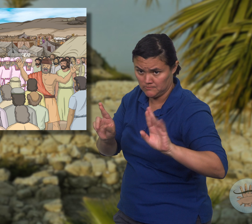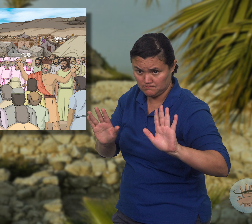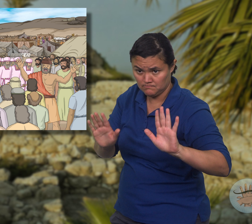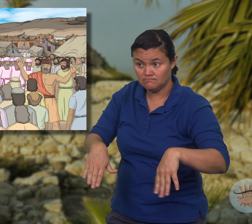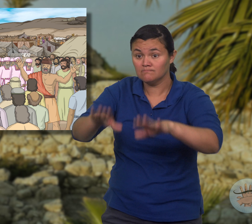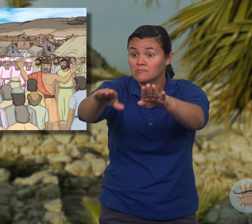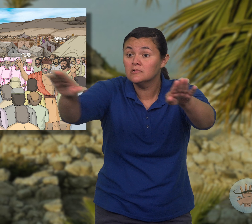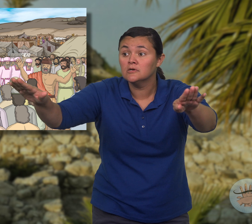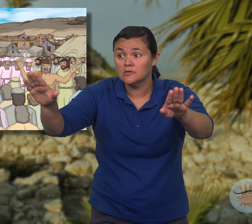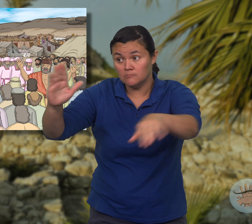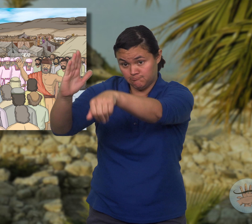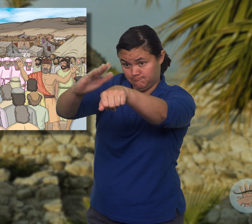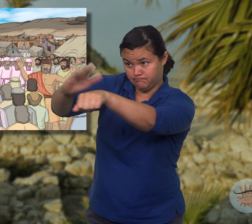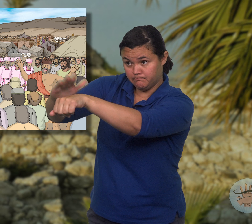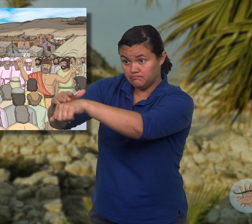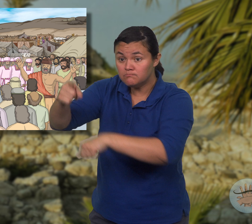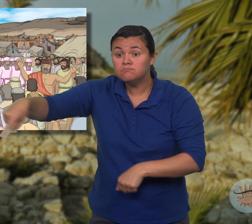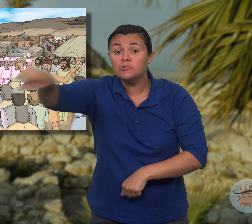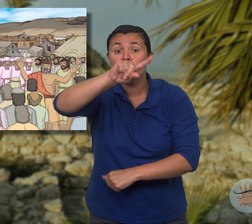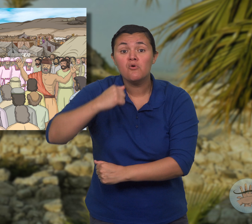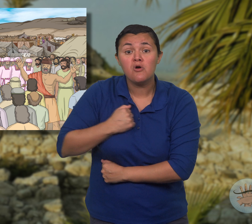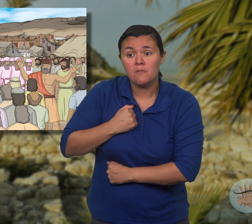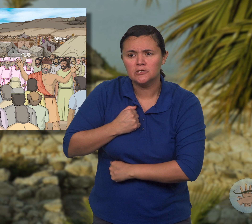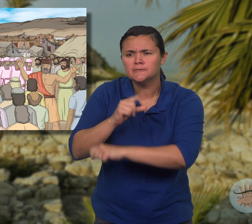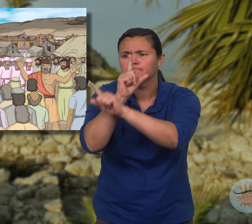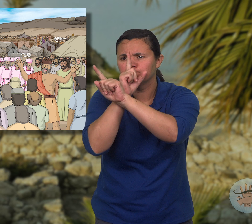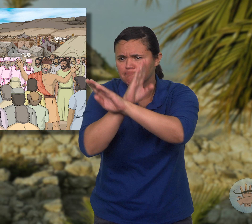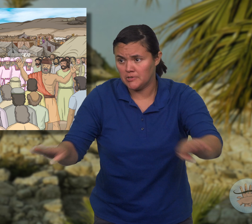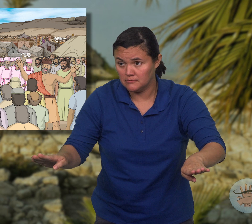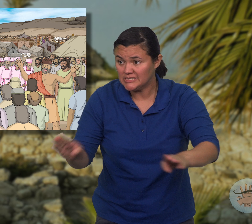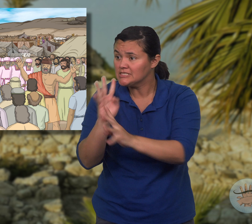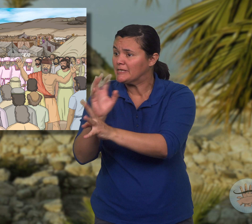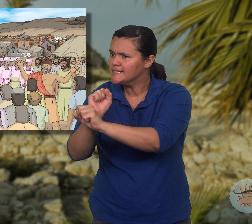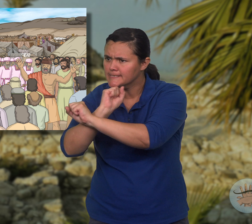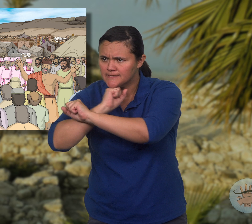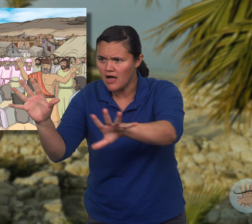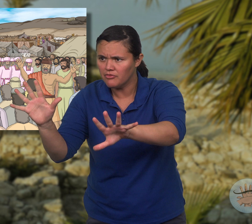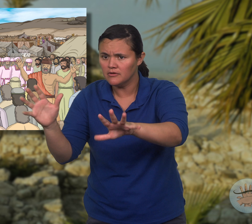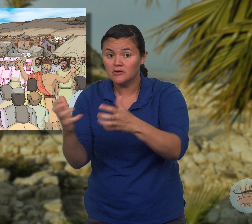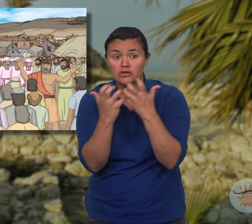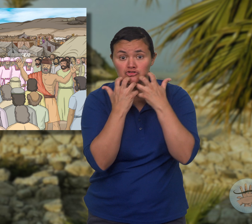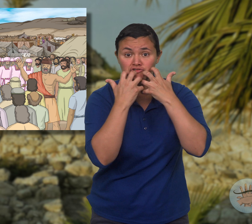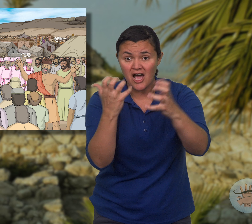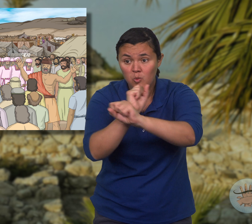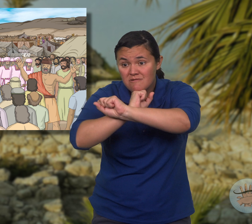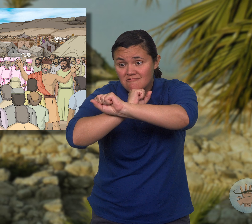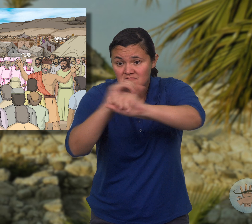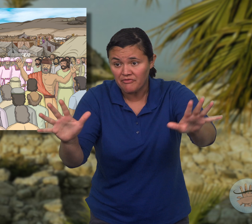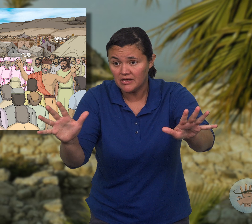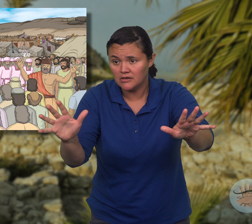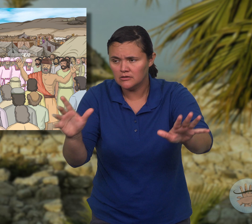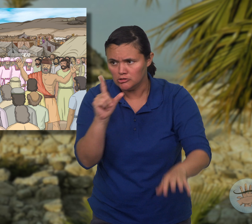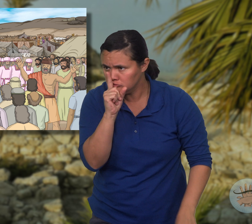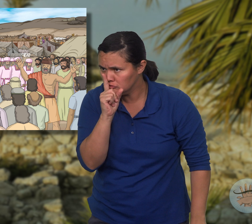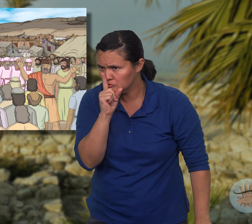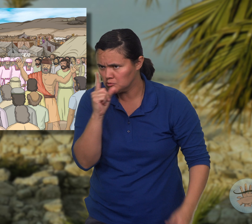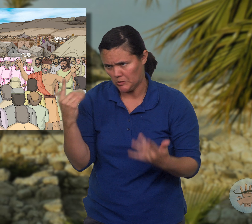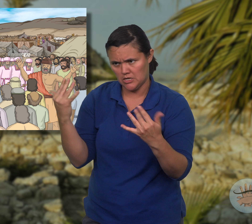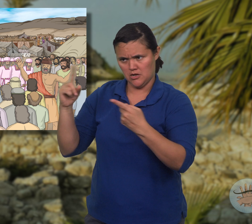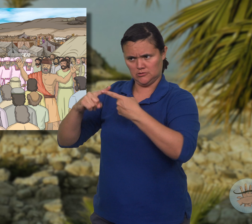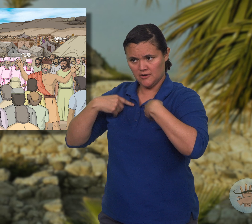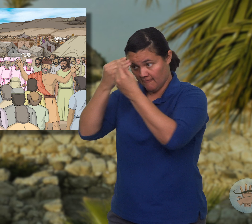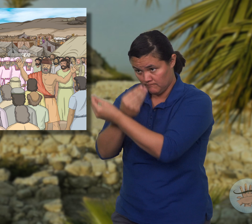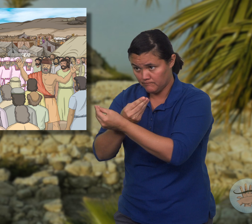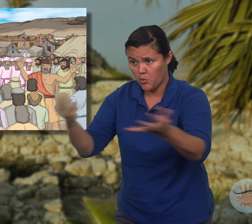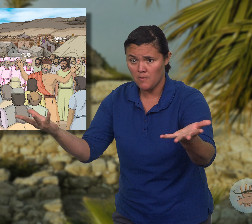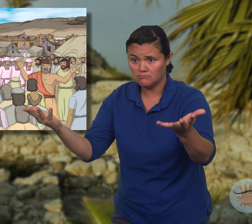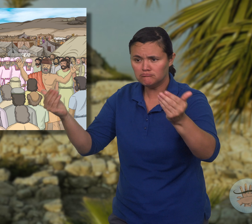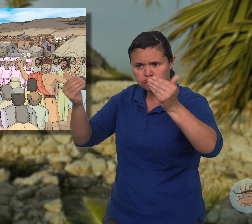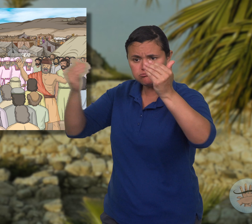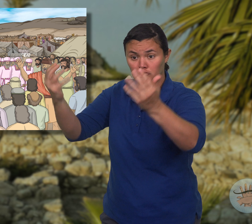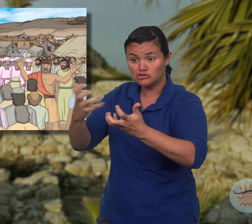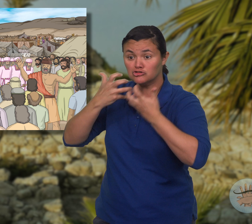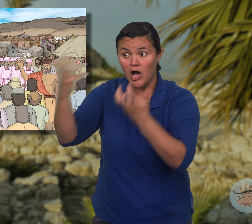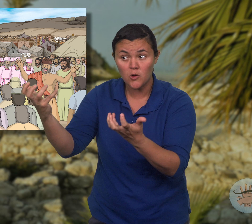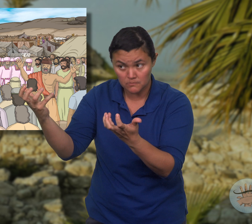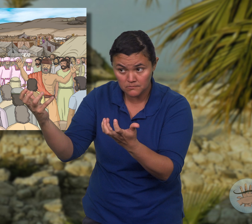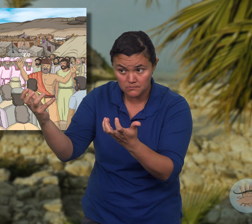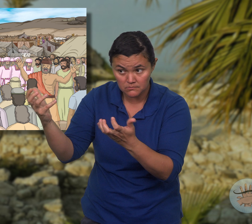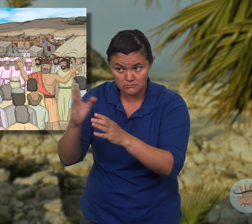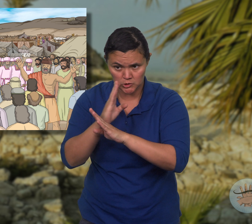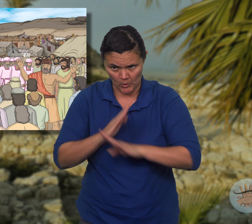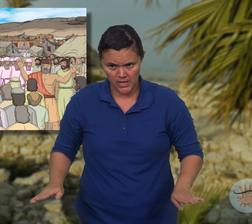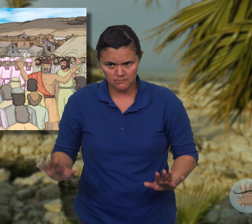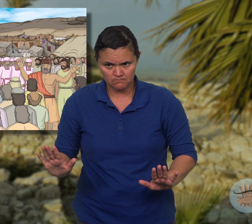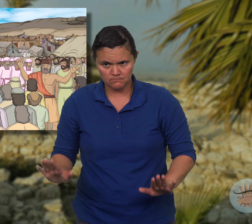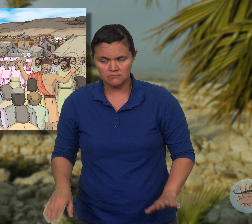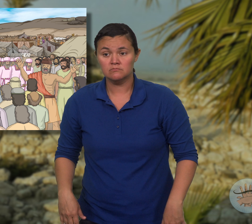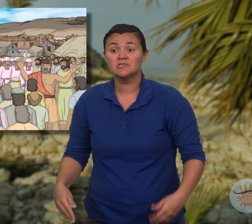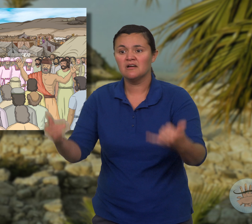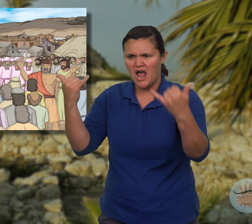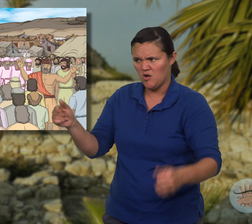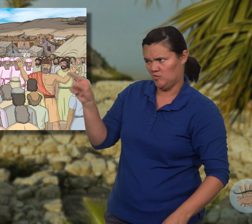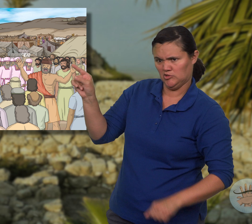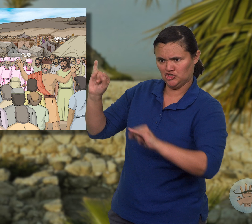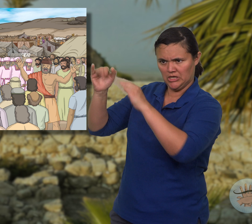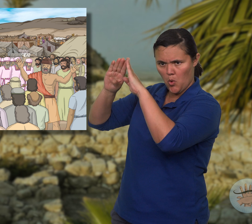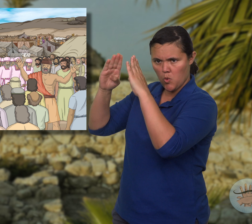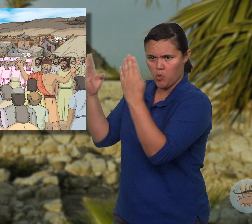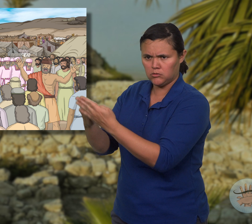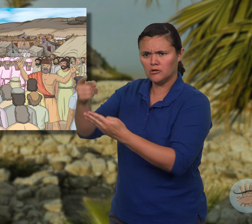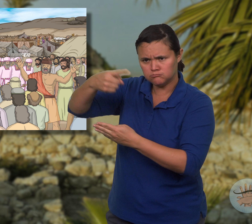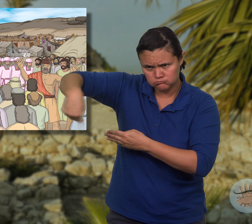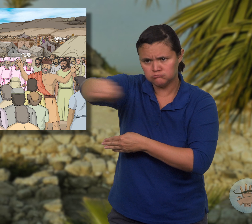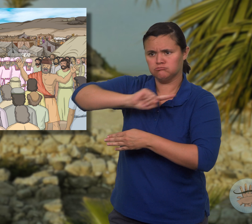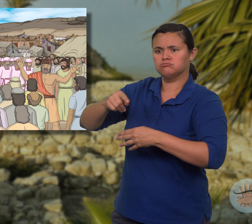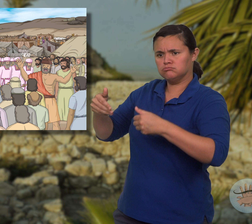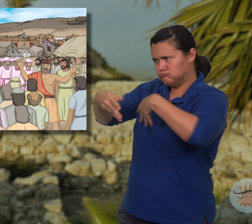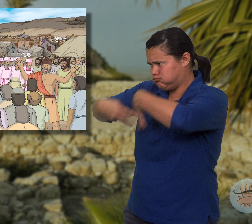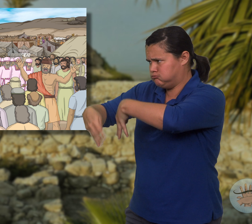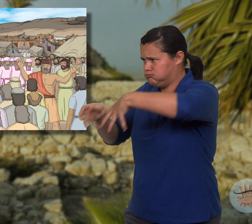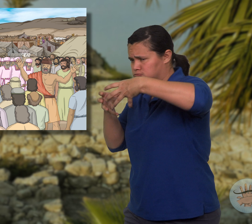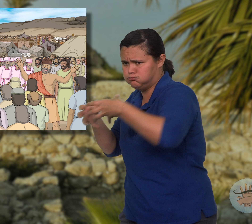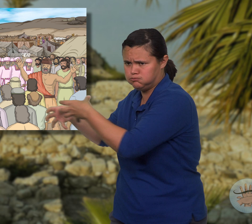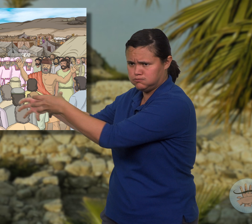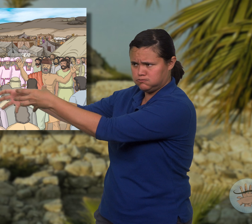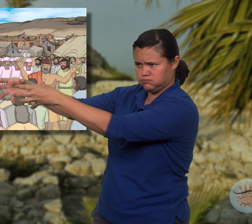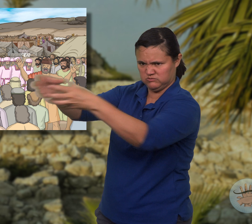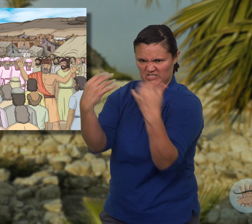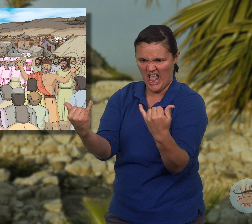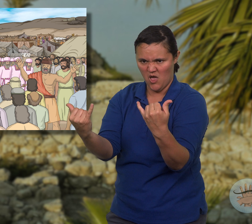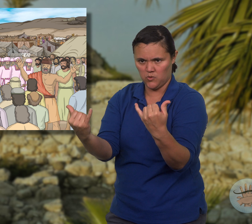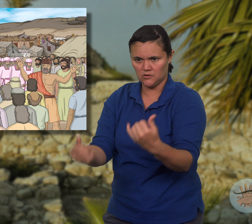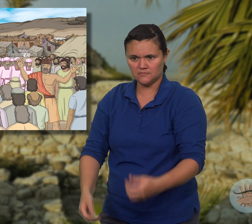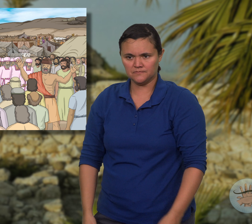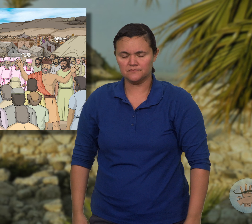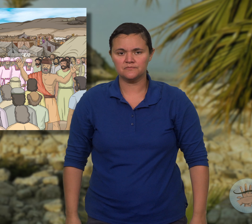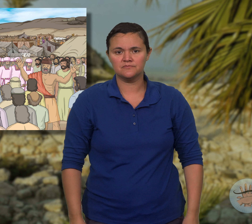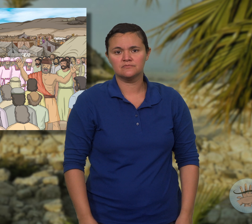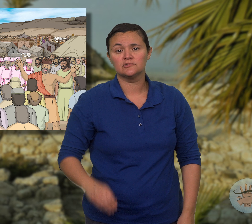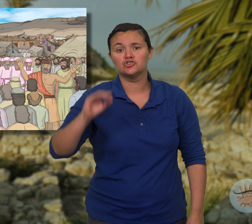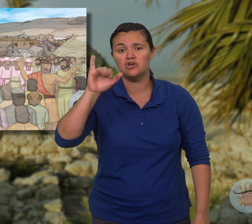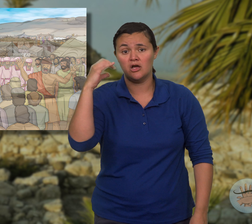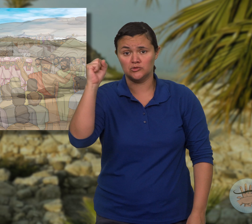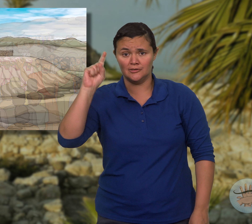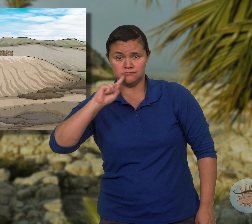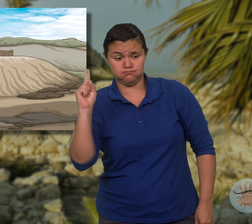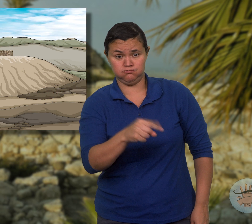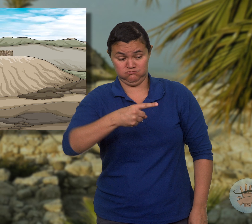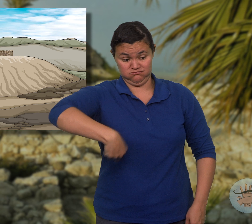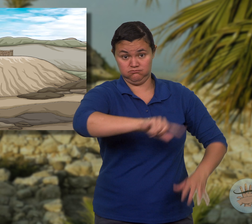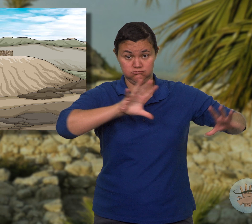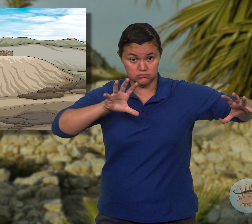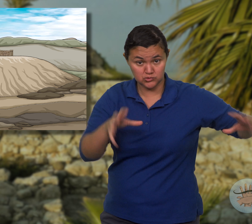And he told the people, “Advance and march around the city, with the armed troops going ahead of the ark of the LORD.”